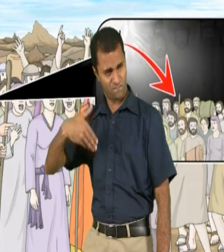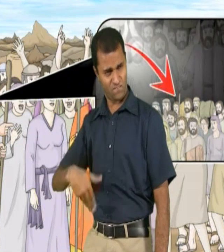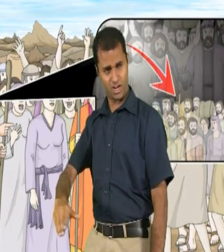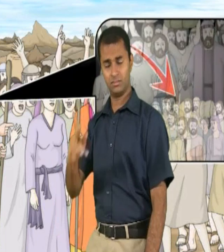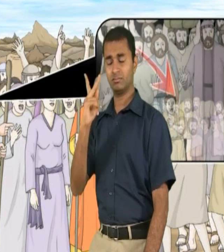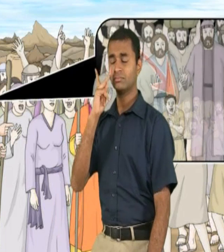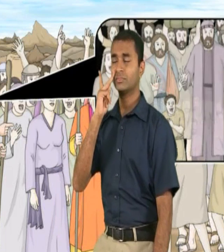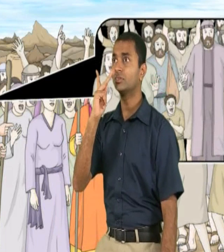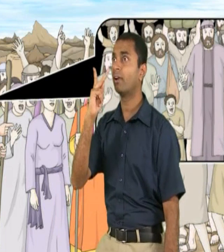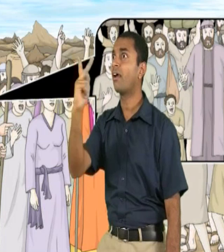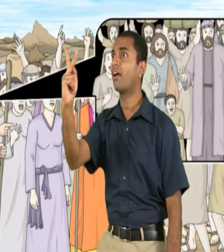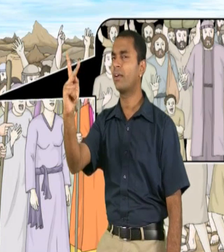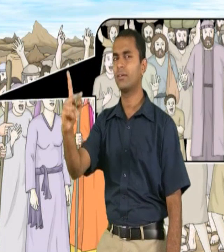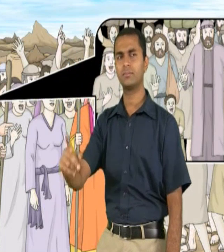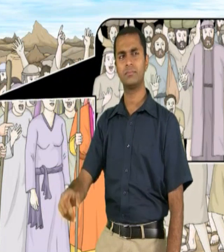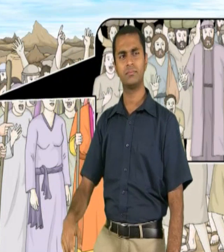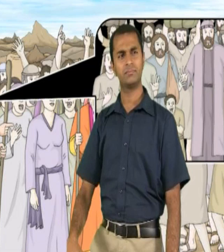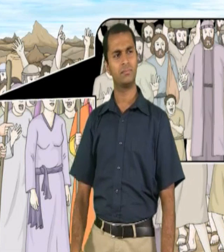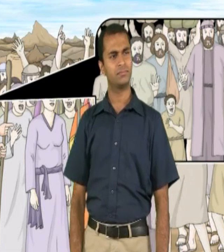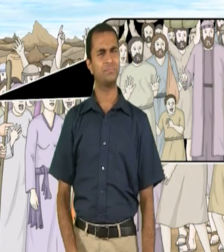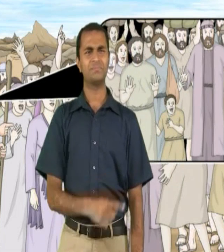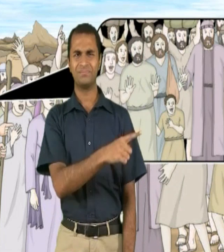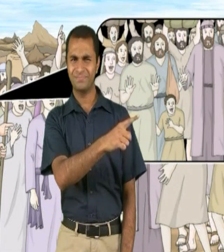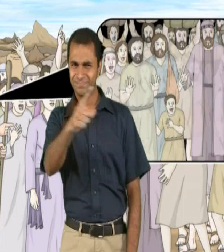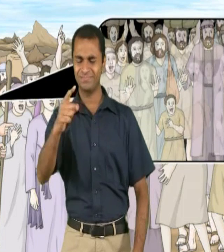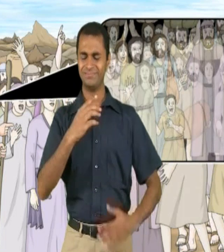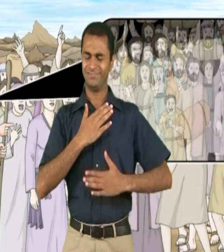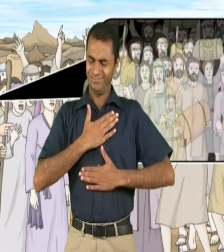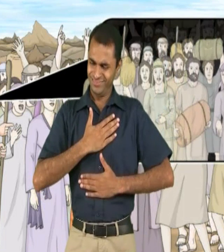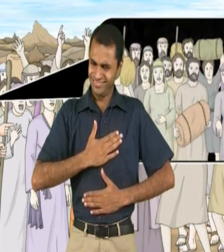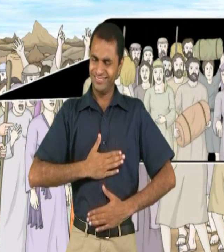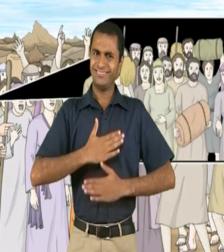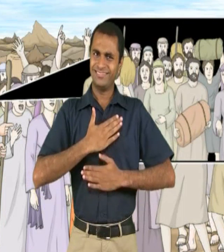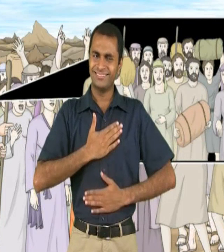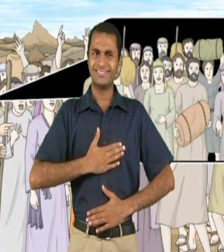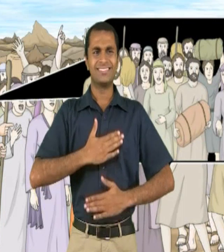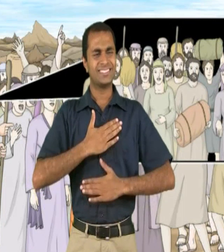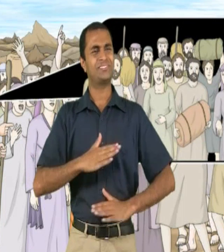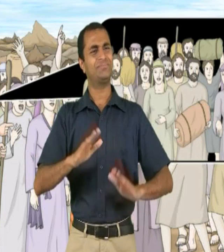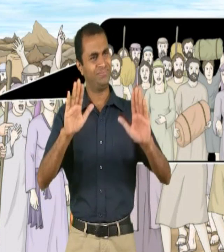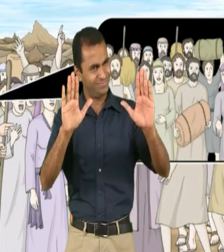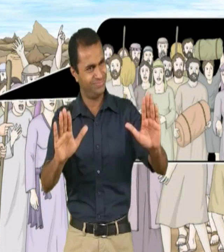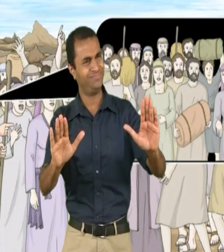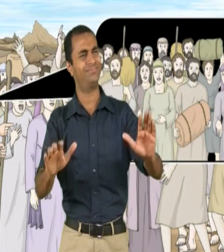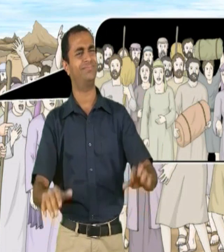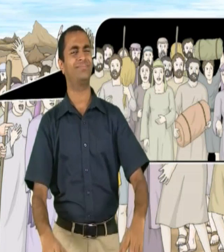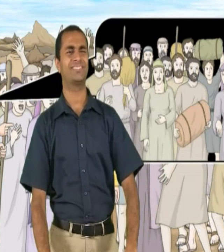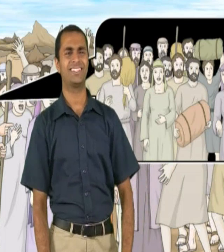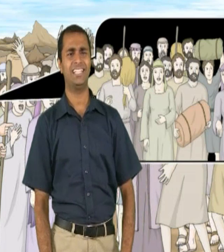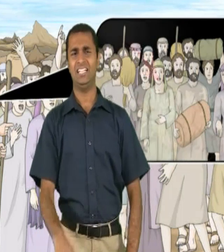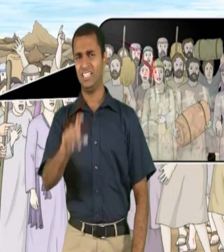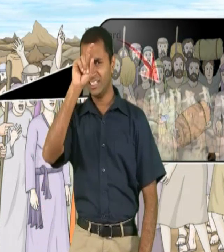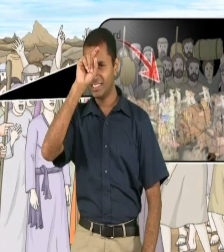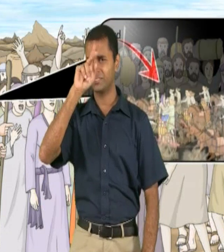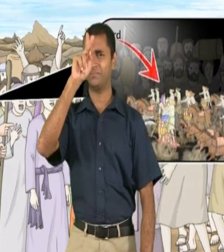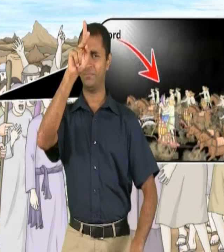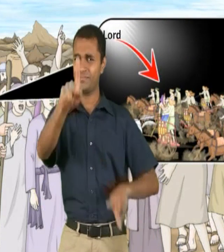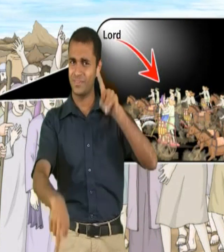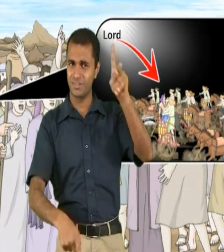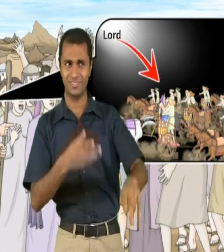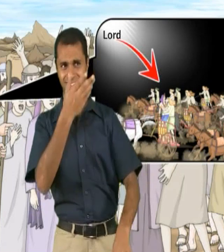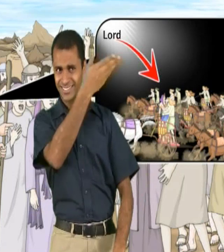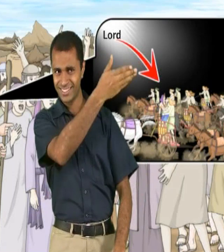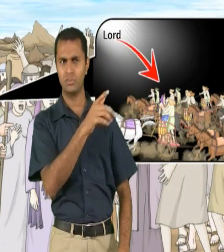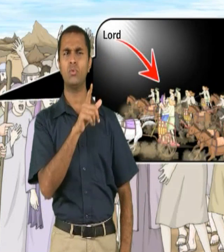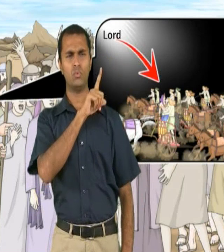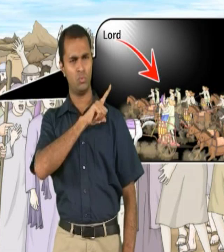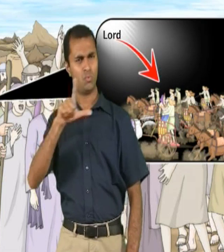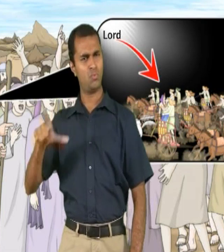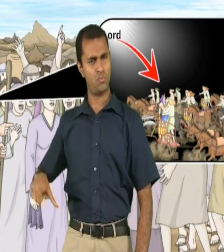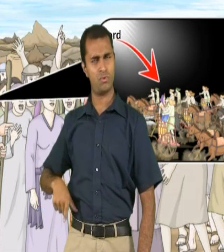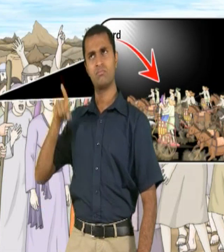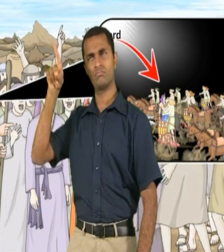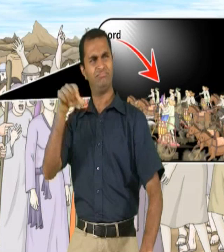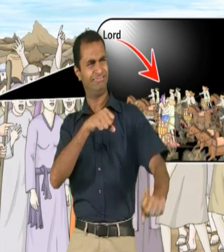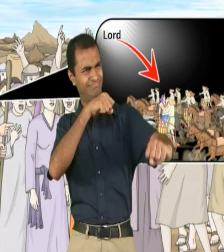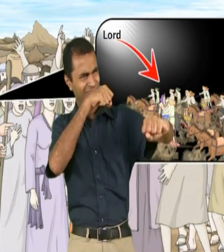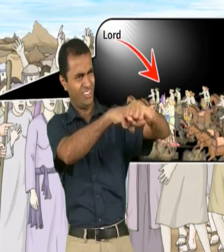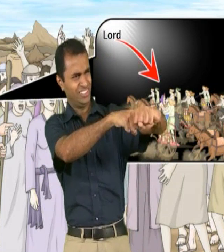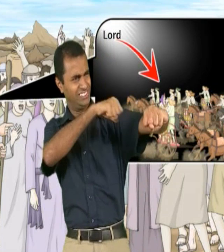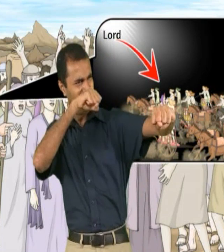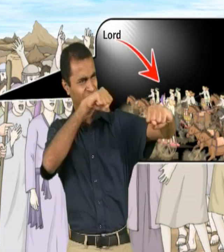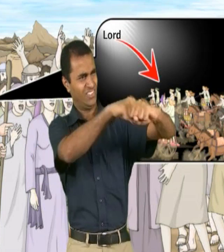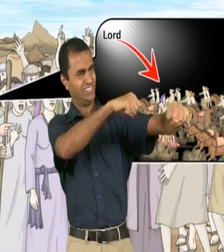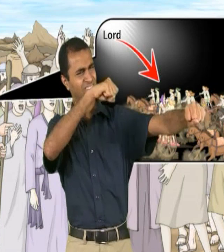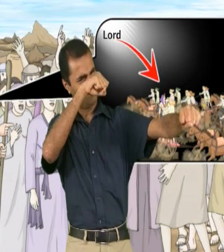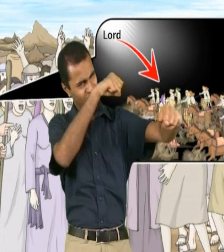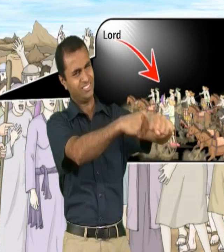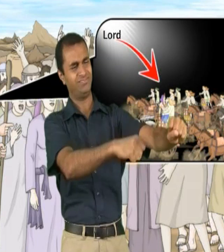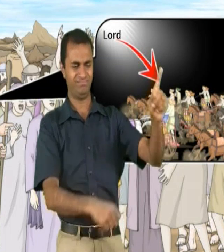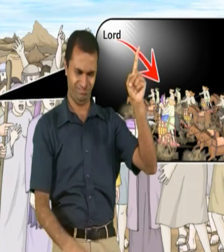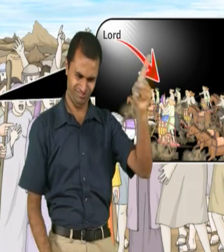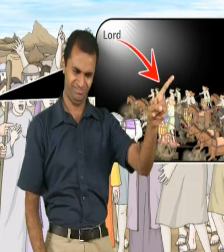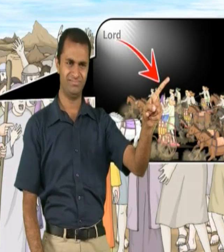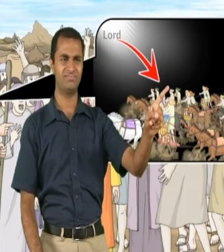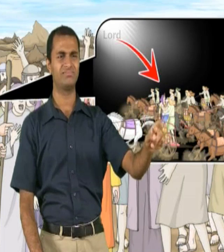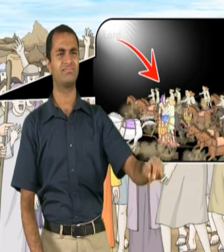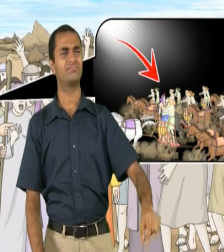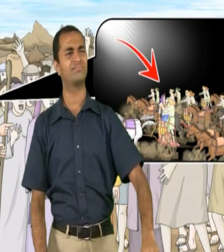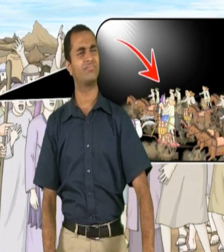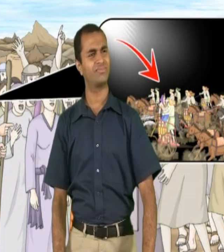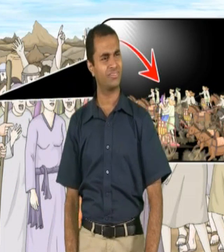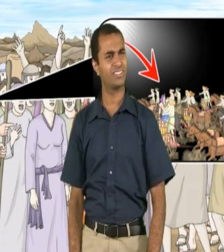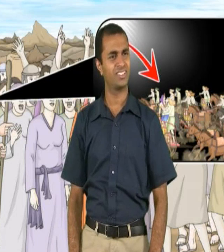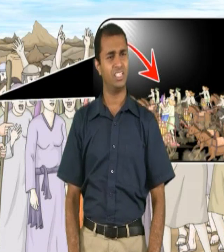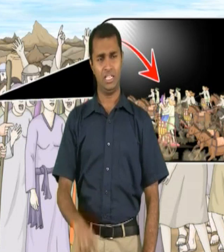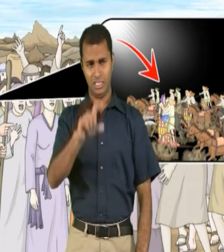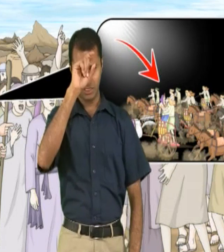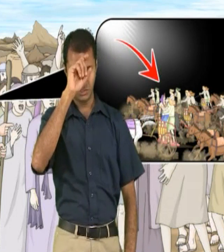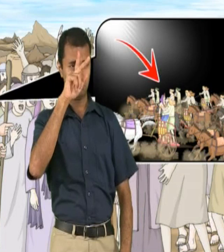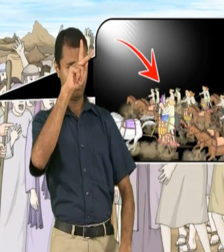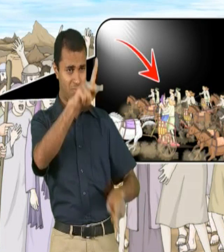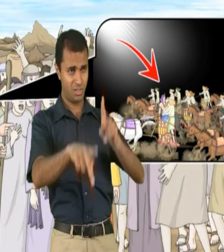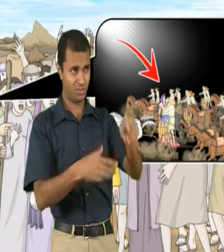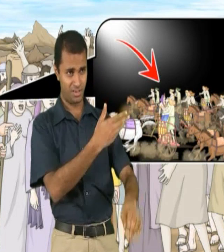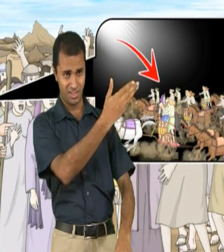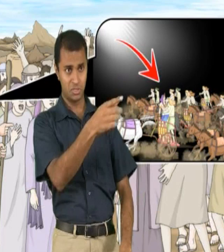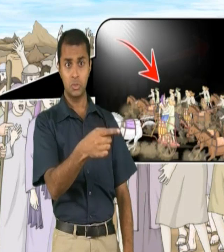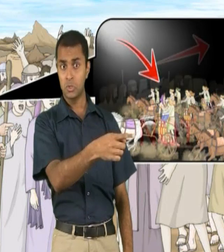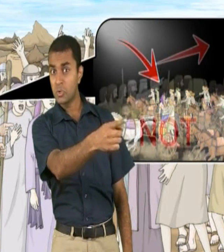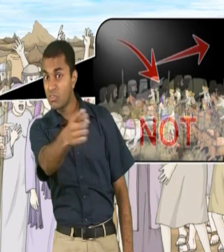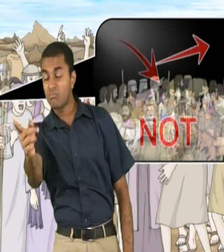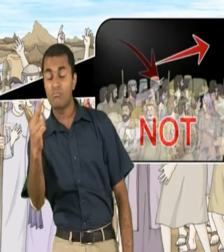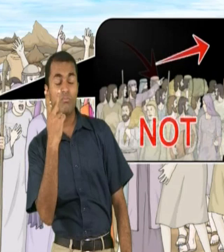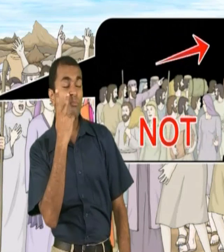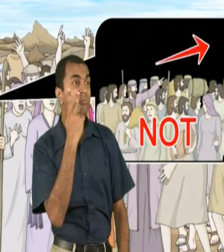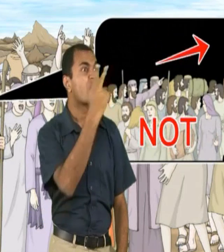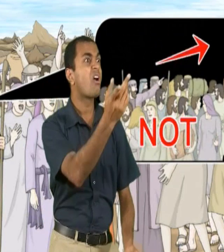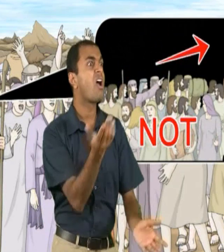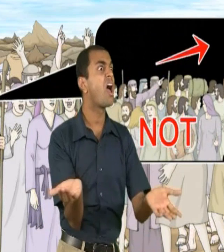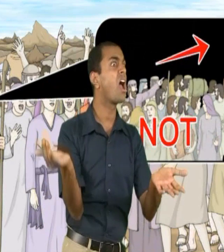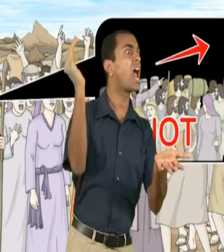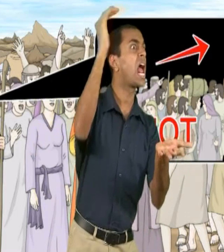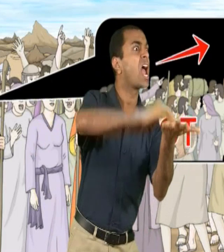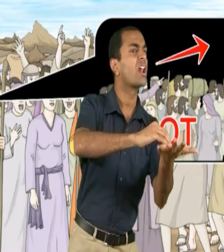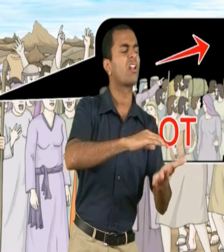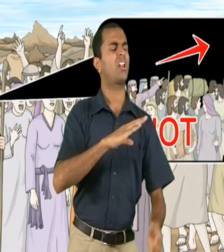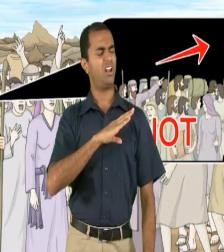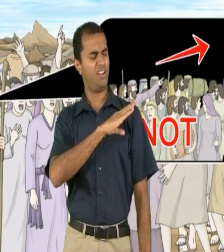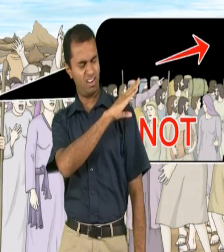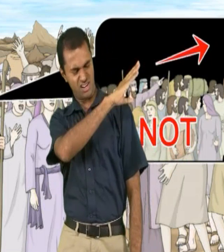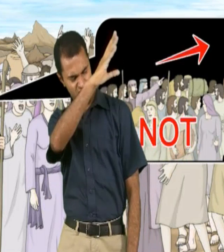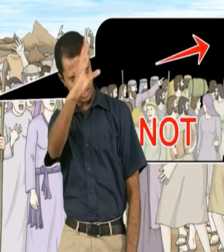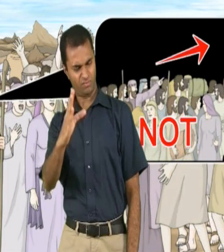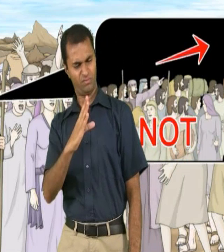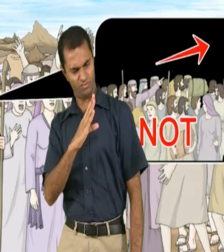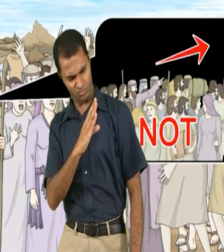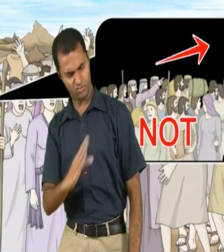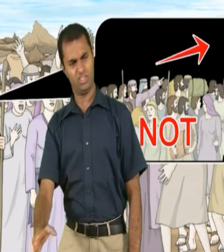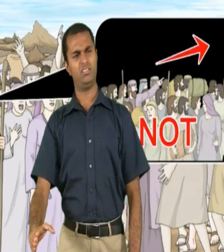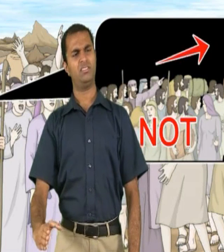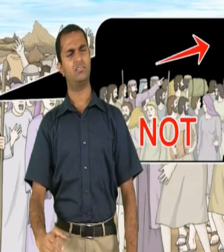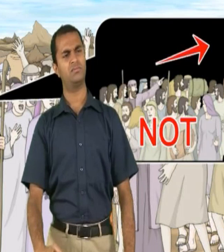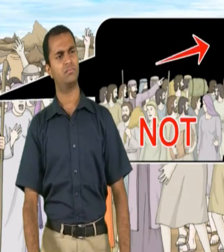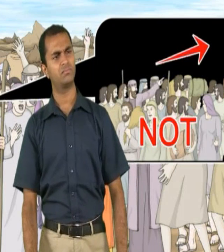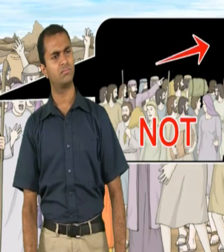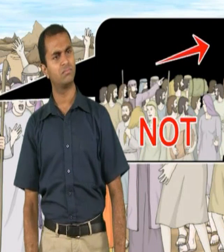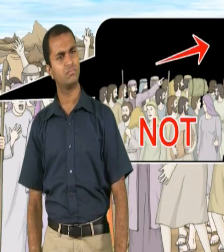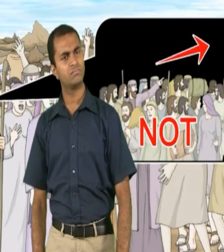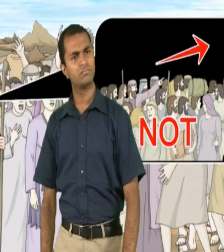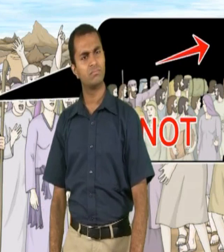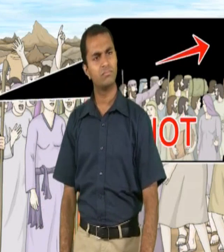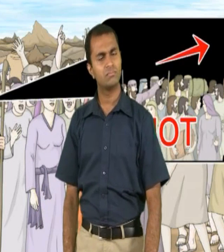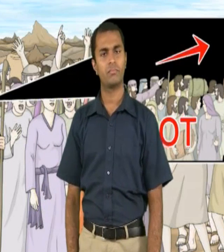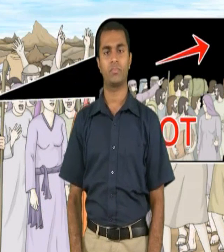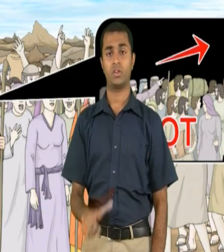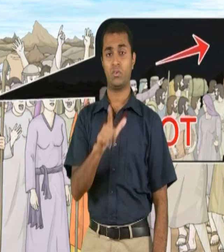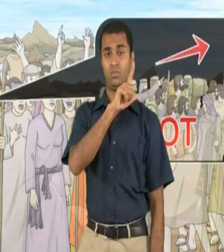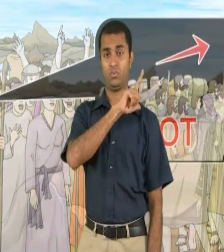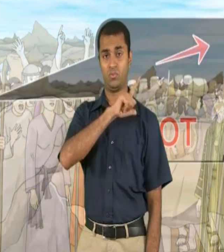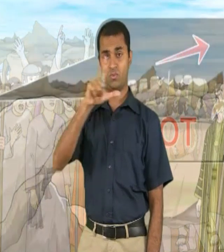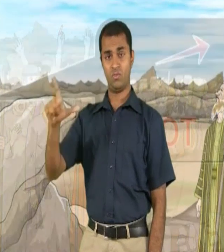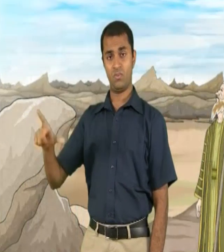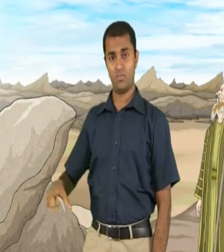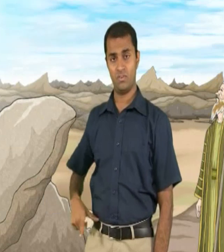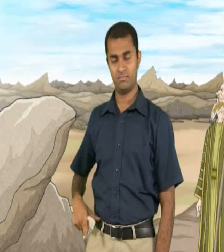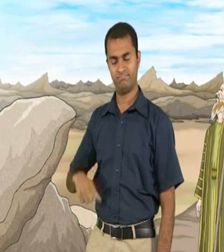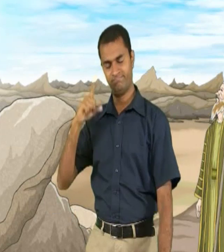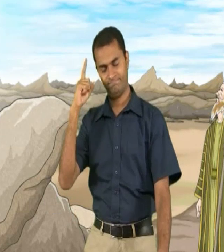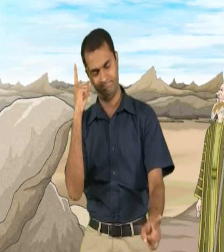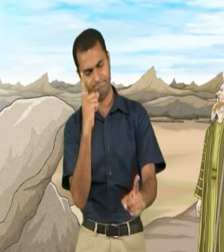for the Egyptians you see today, you will never see again. The LORD will fight for you; you need only to be still.”